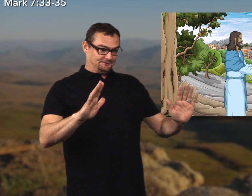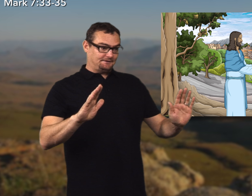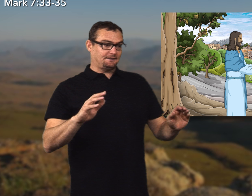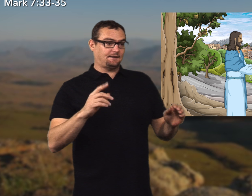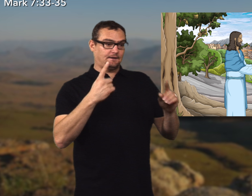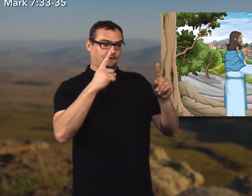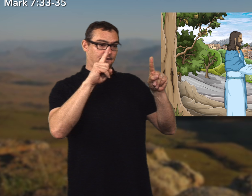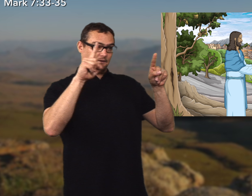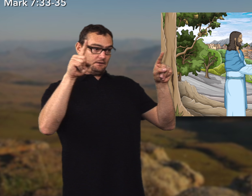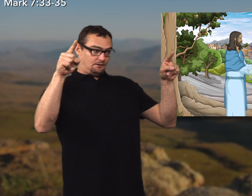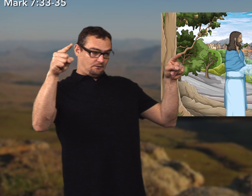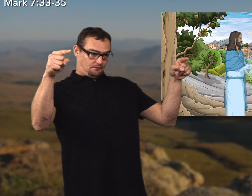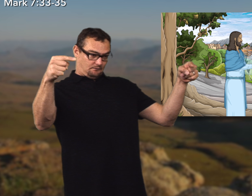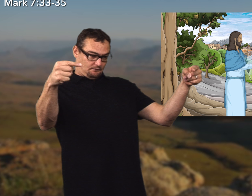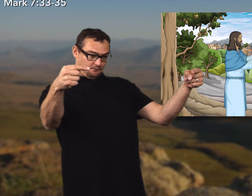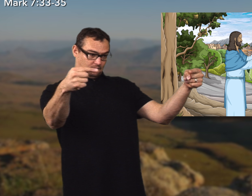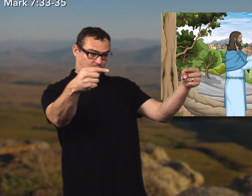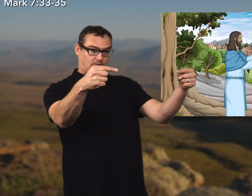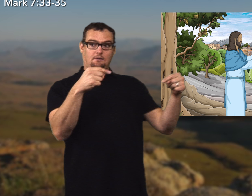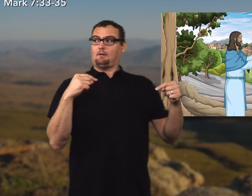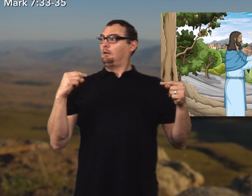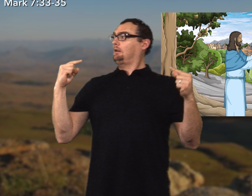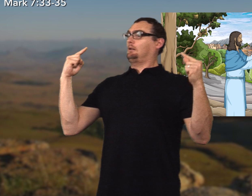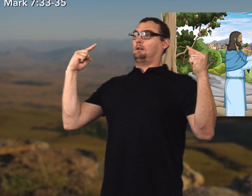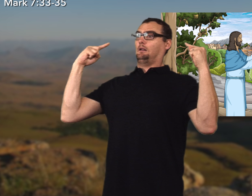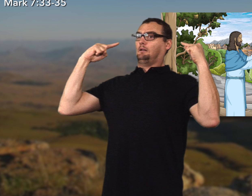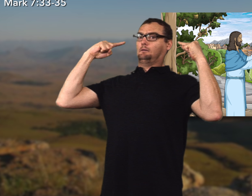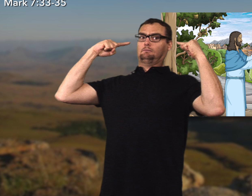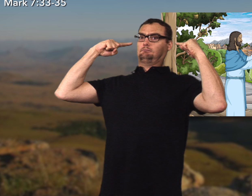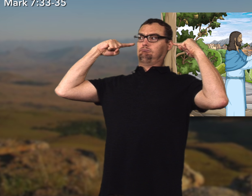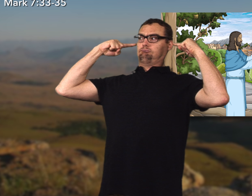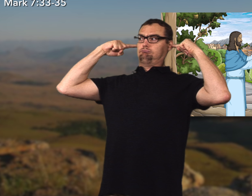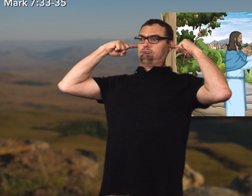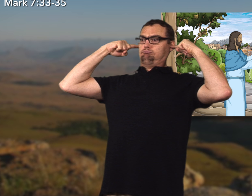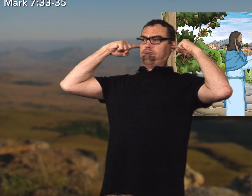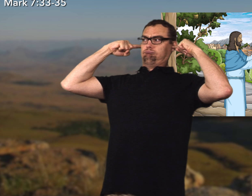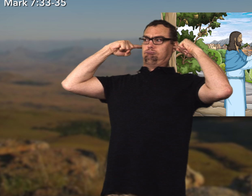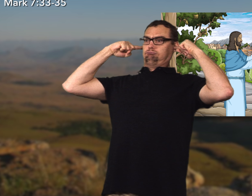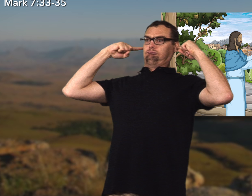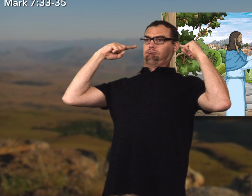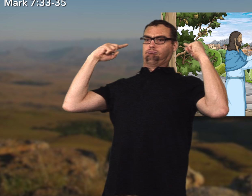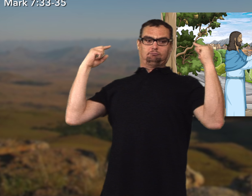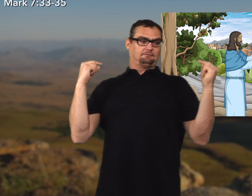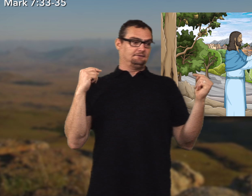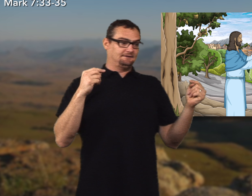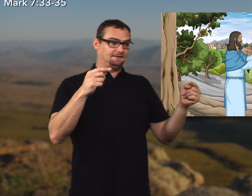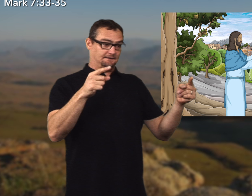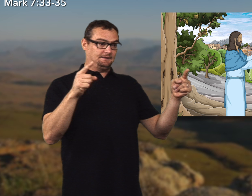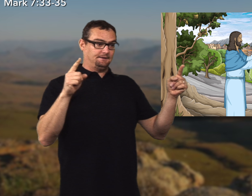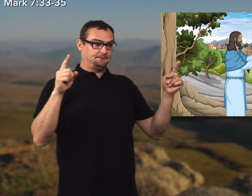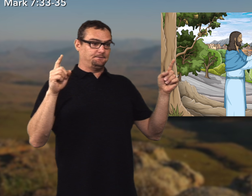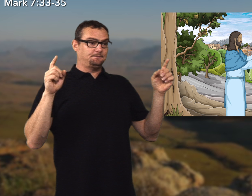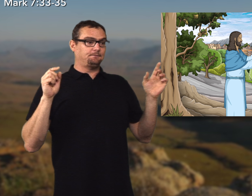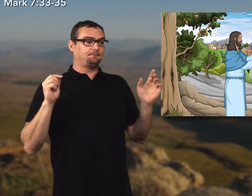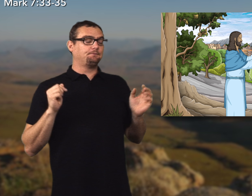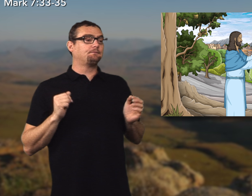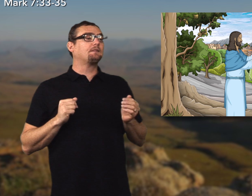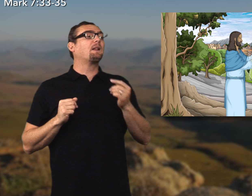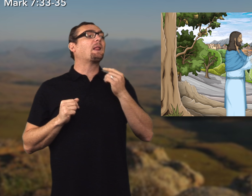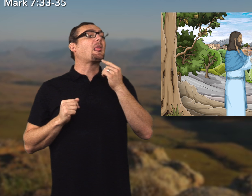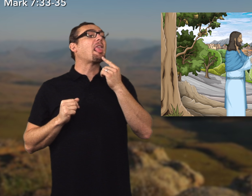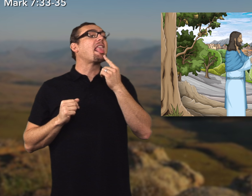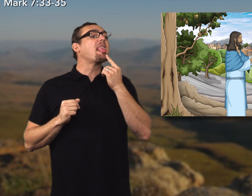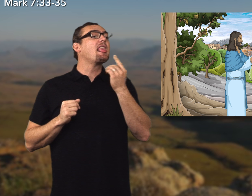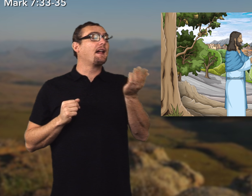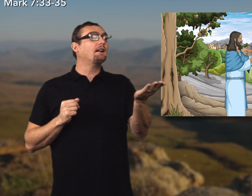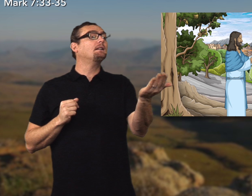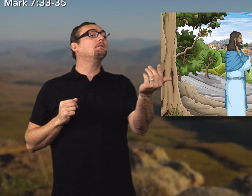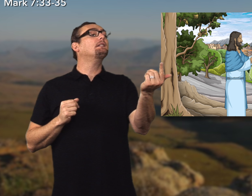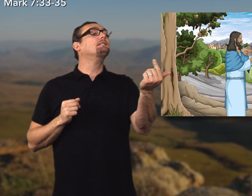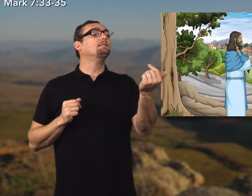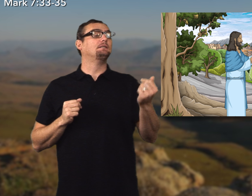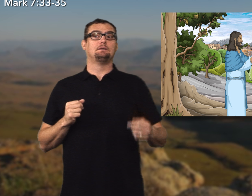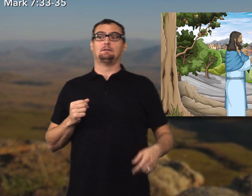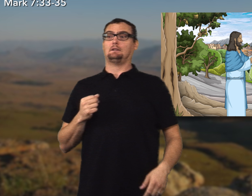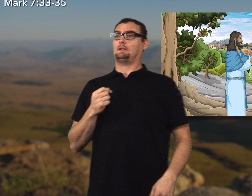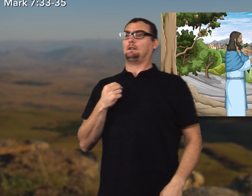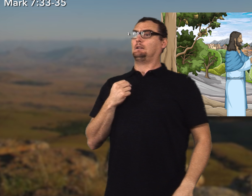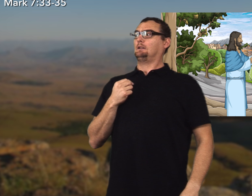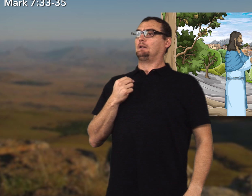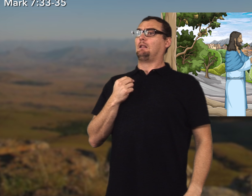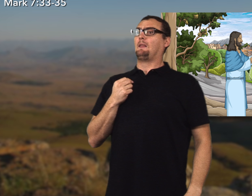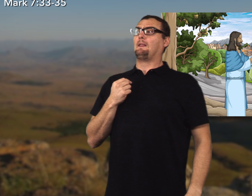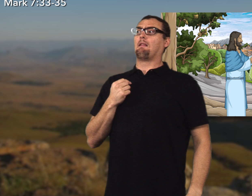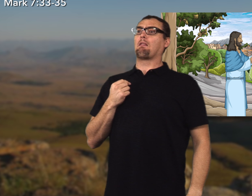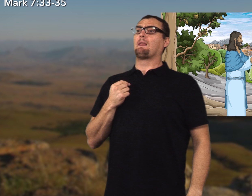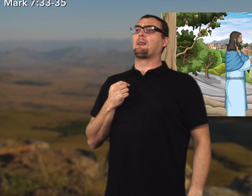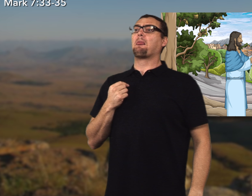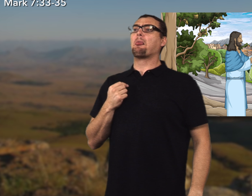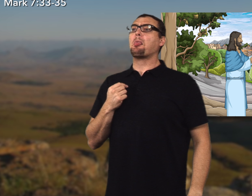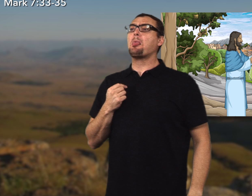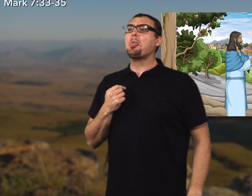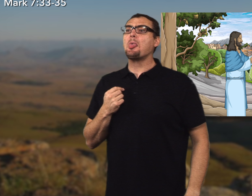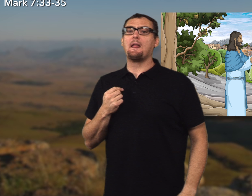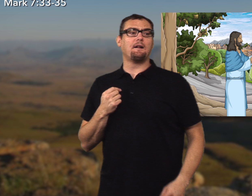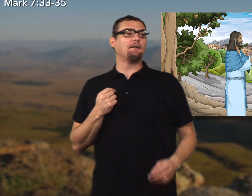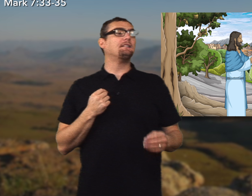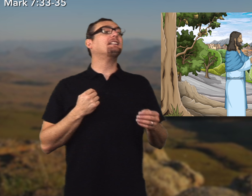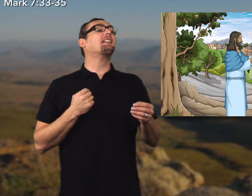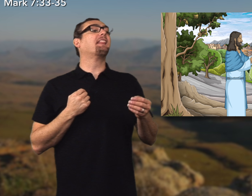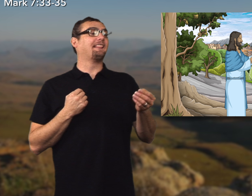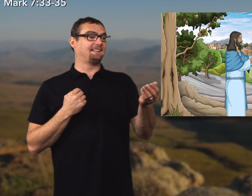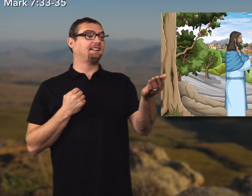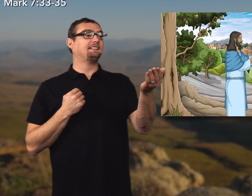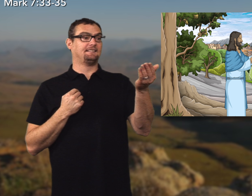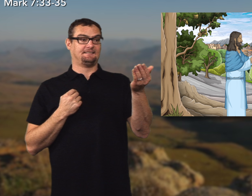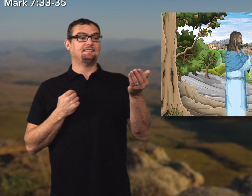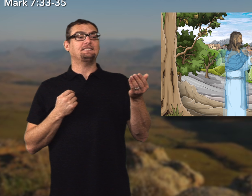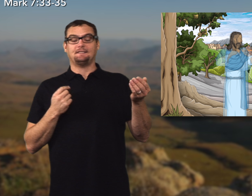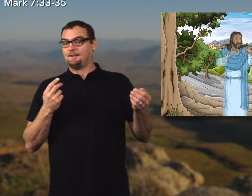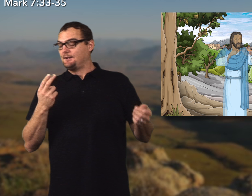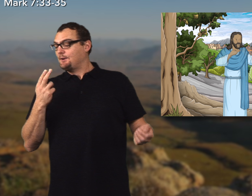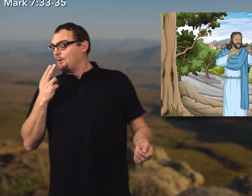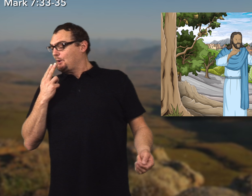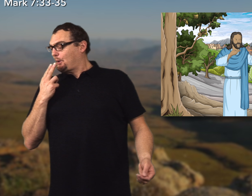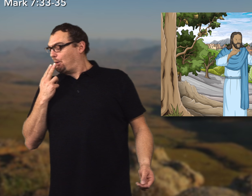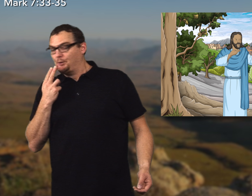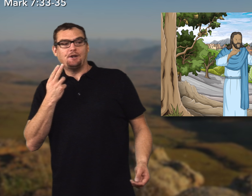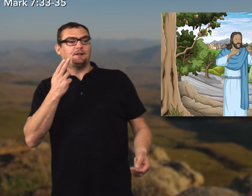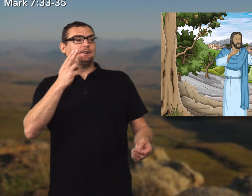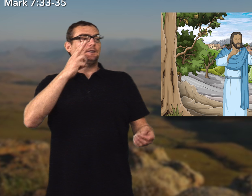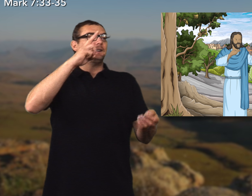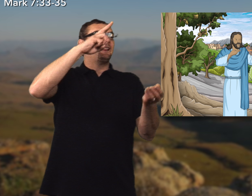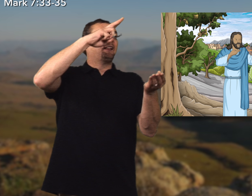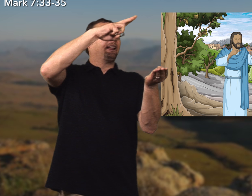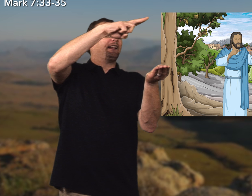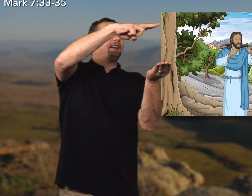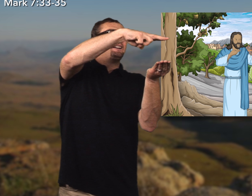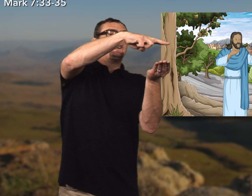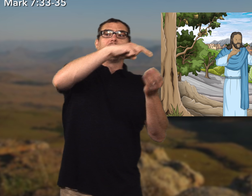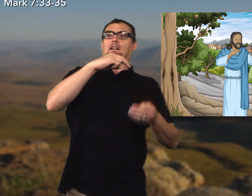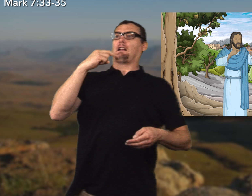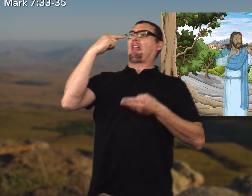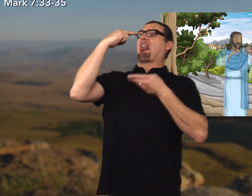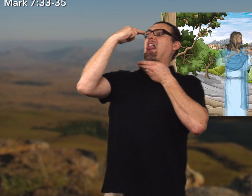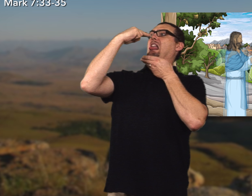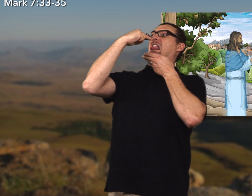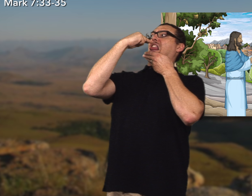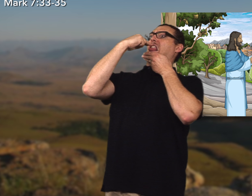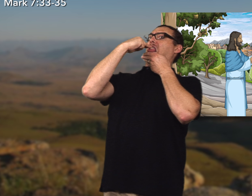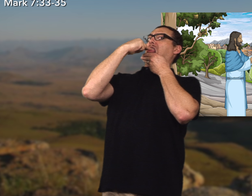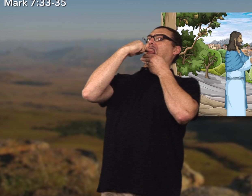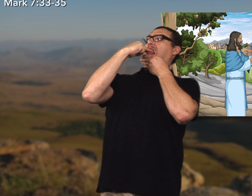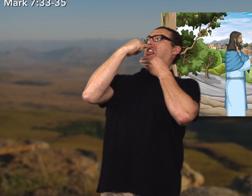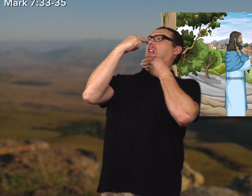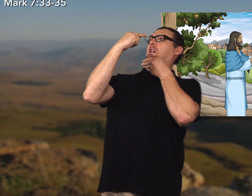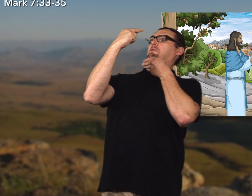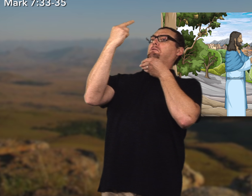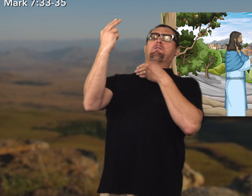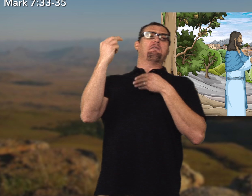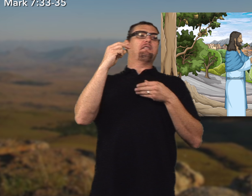Then He spit and touched the man’s tongue.